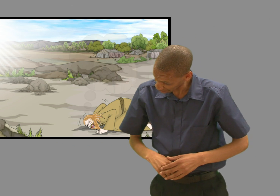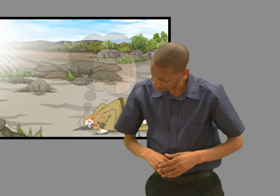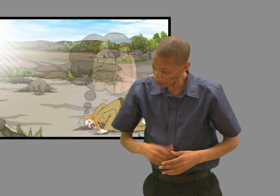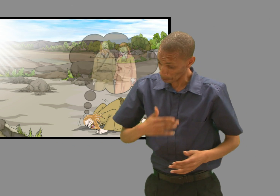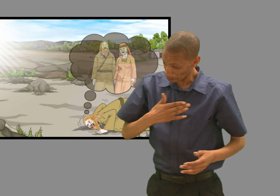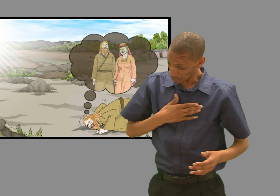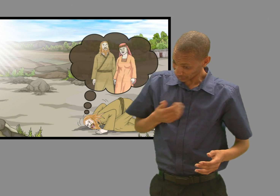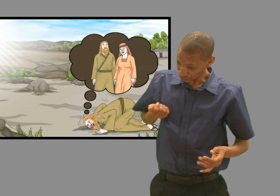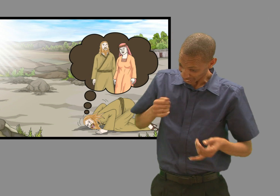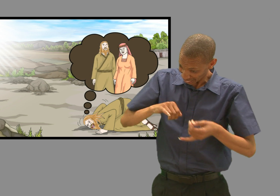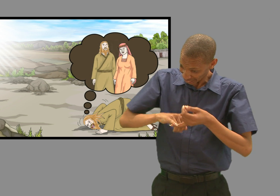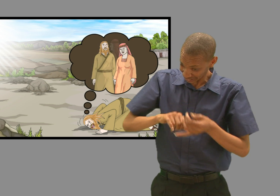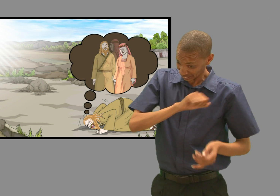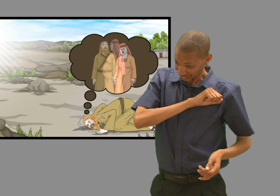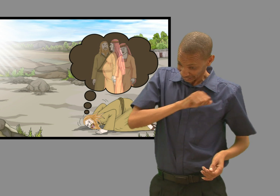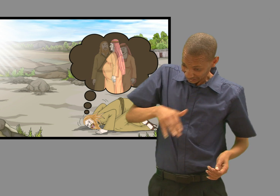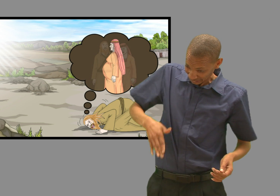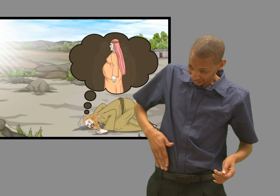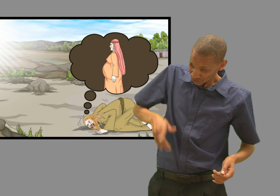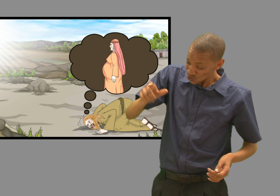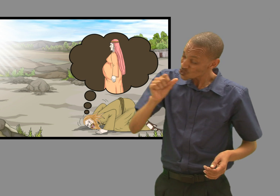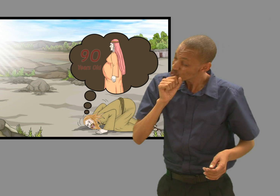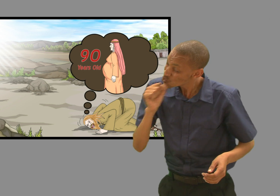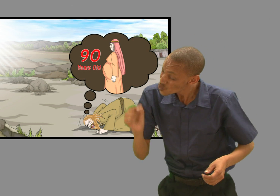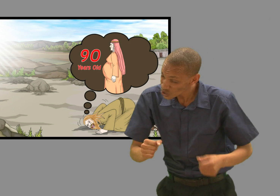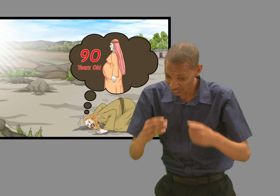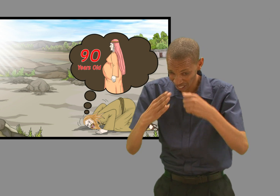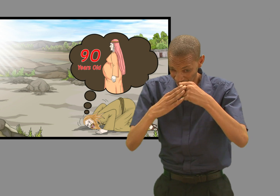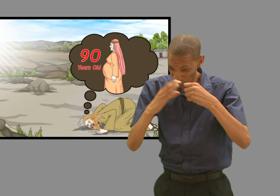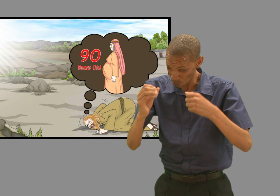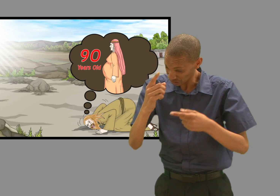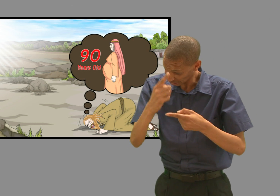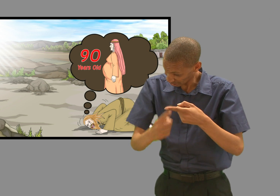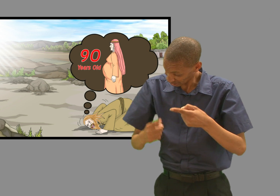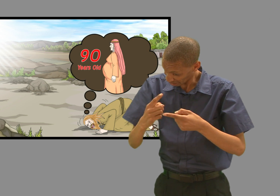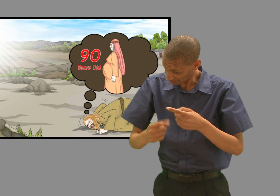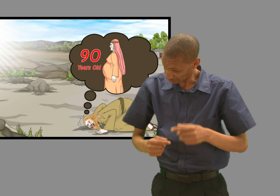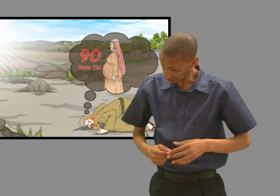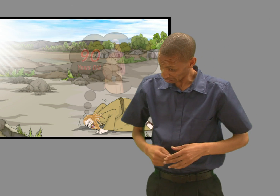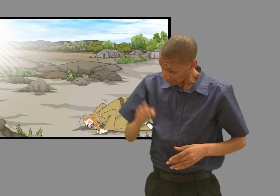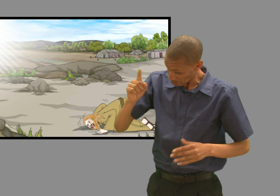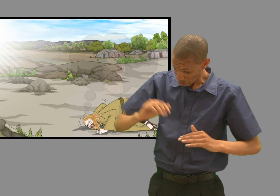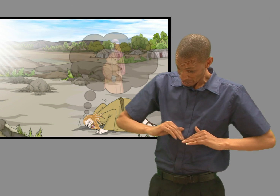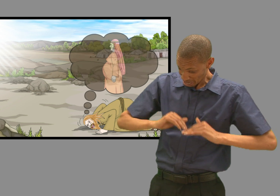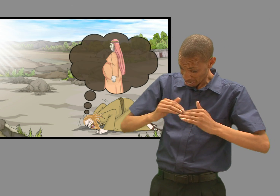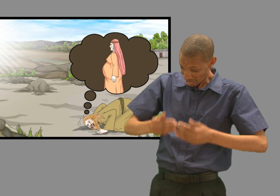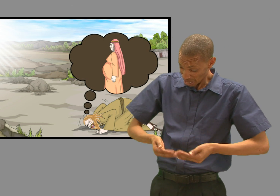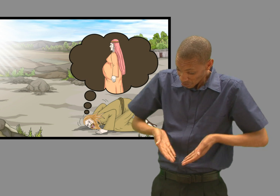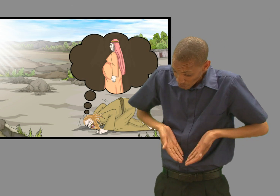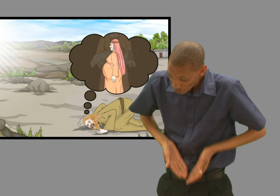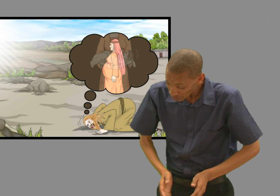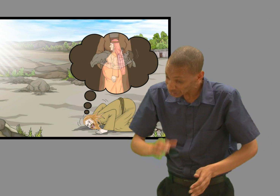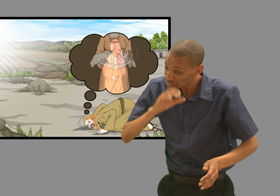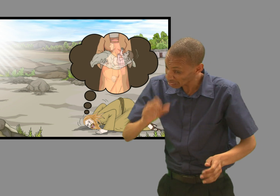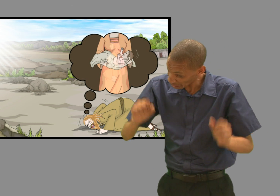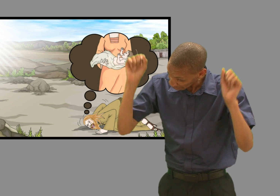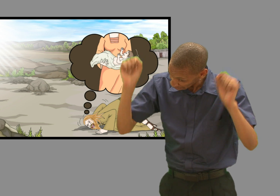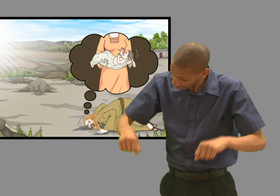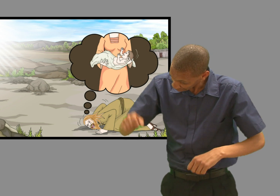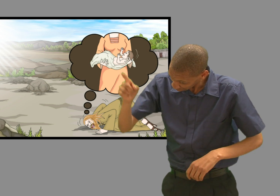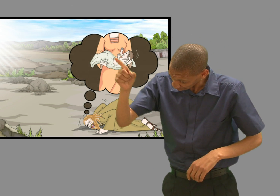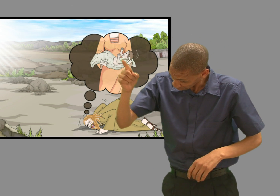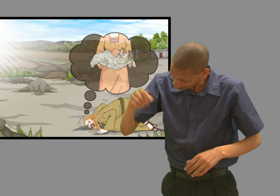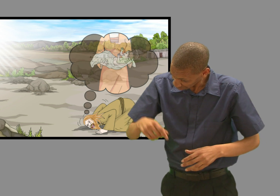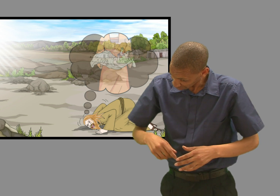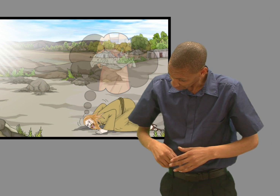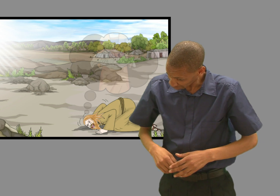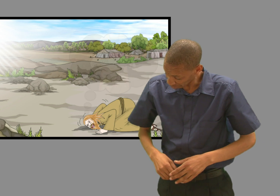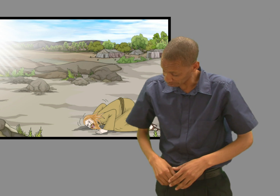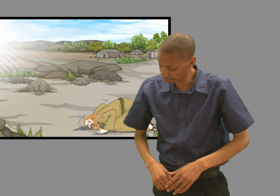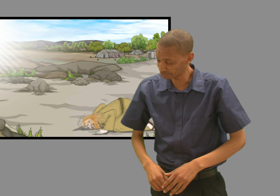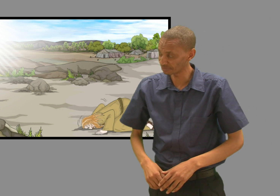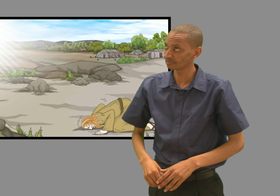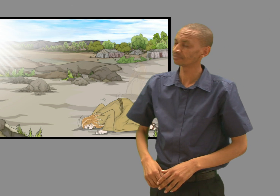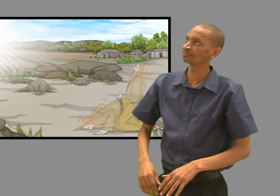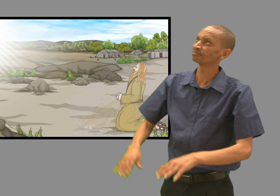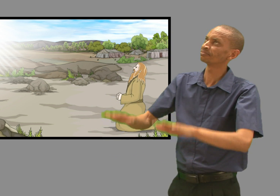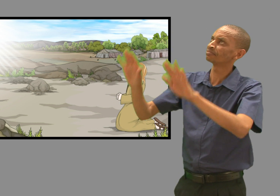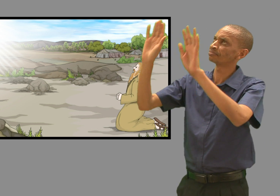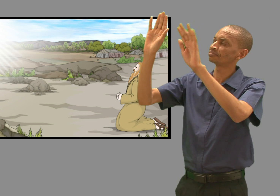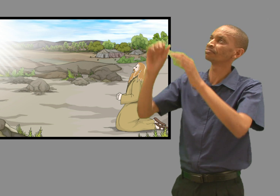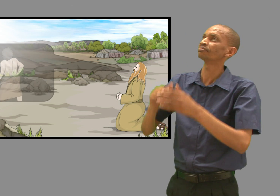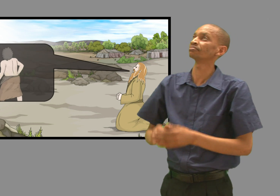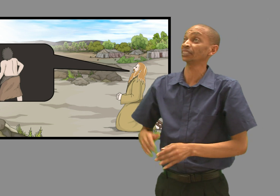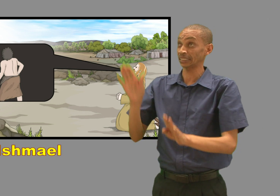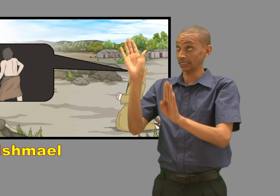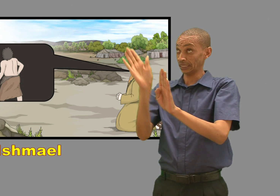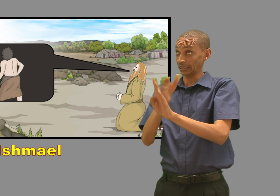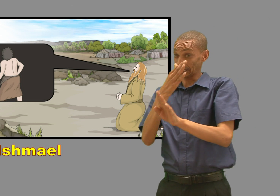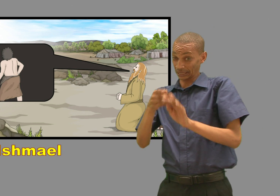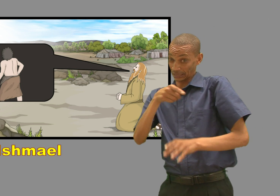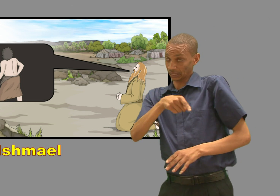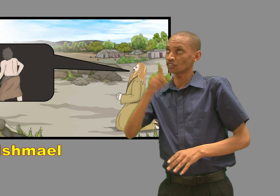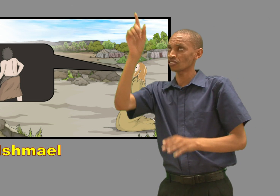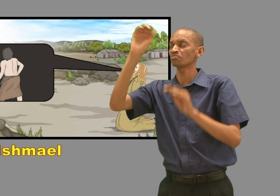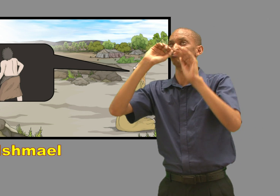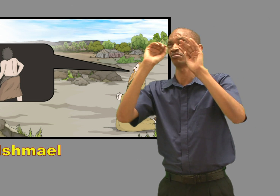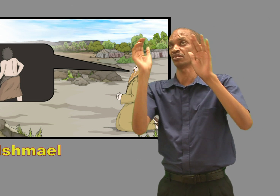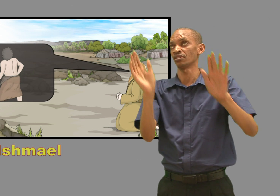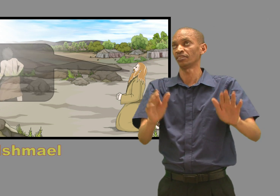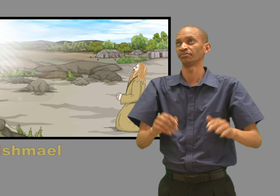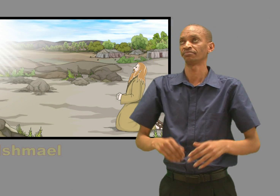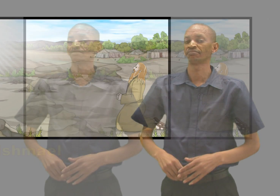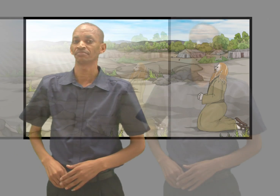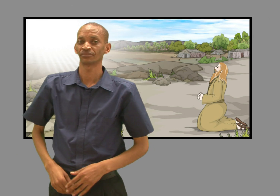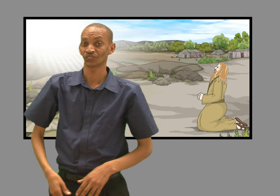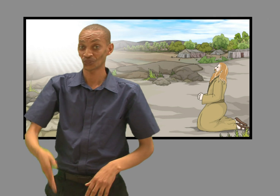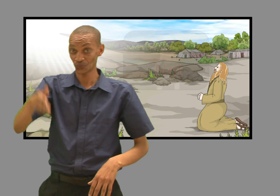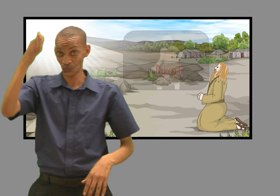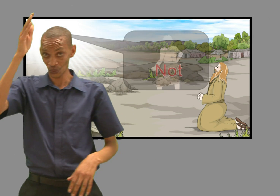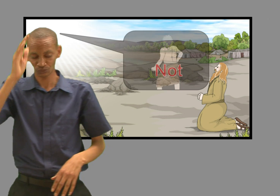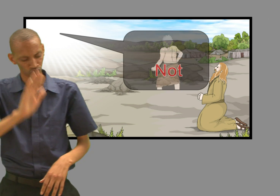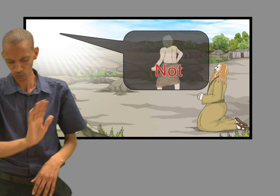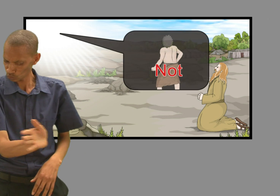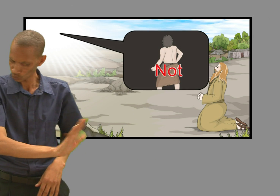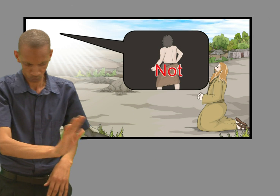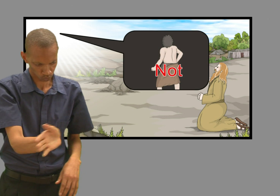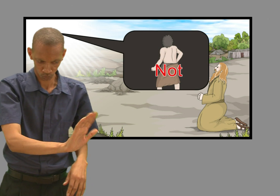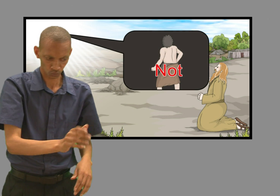Can Sarah give birth at the age of ninety?” And Abraham said to God, “O that Ishmael might live under Your blessing!”